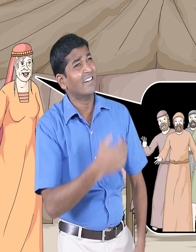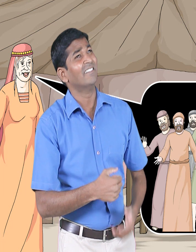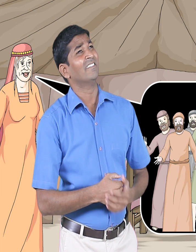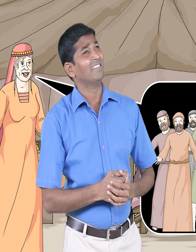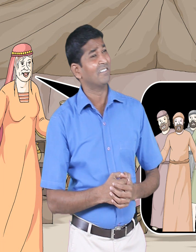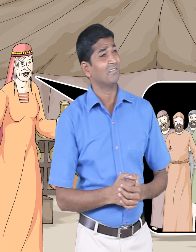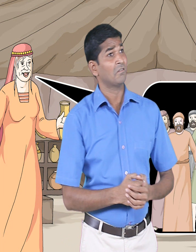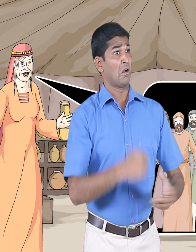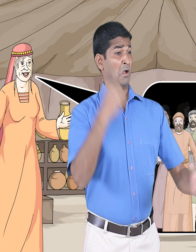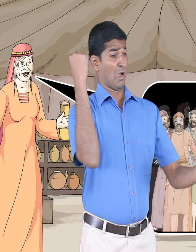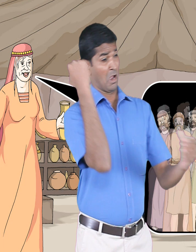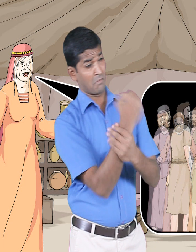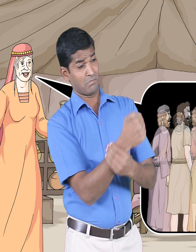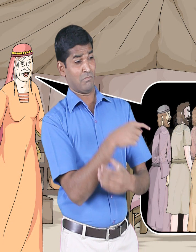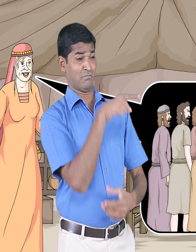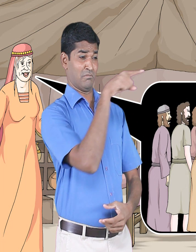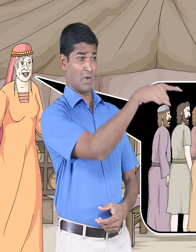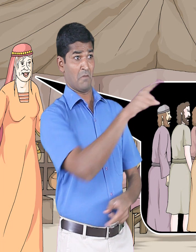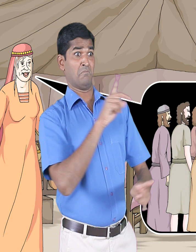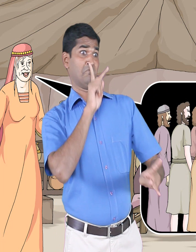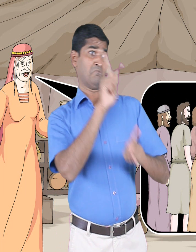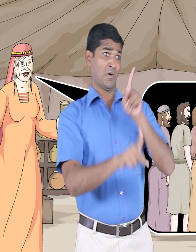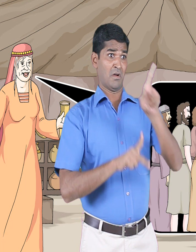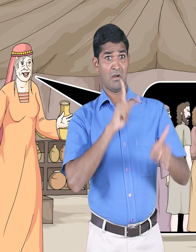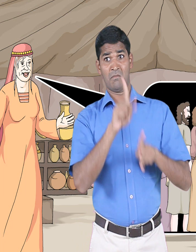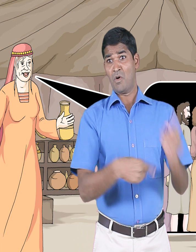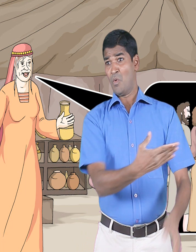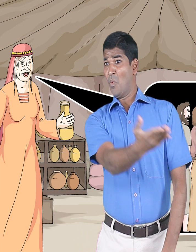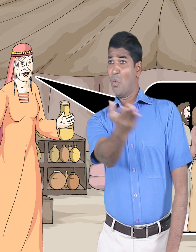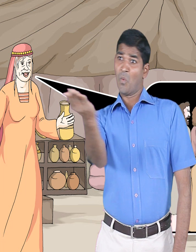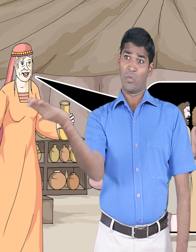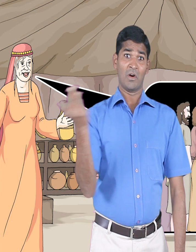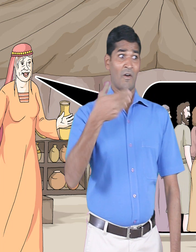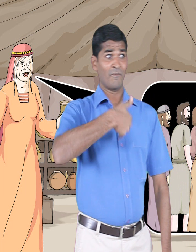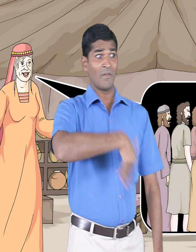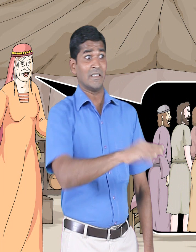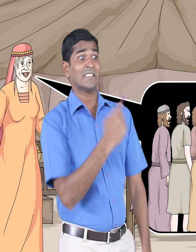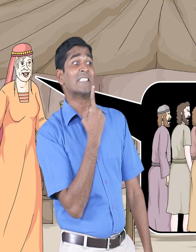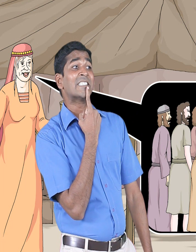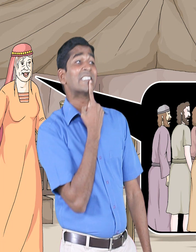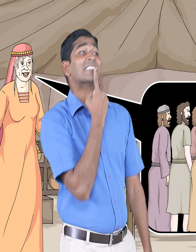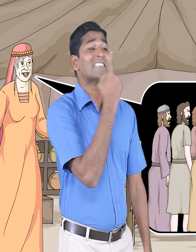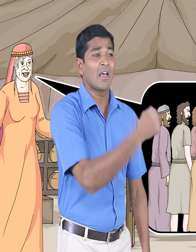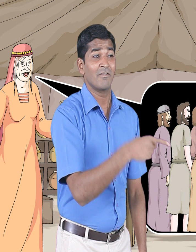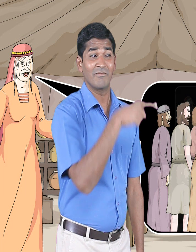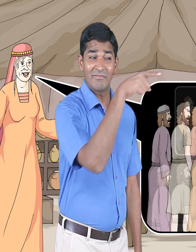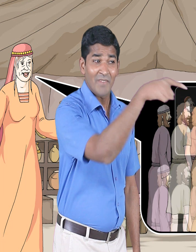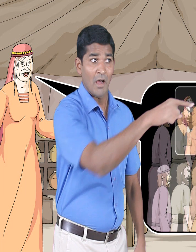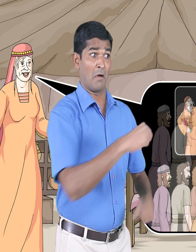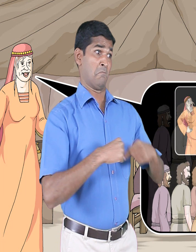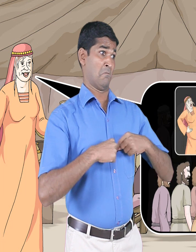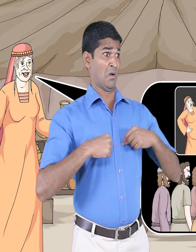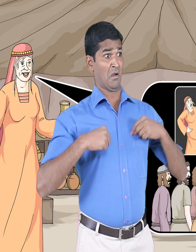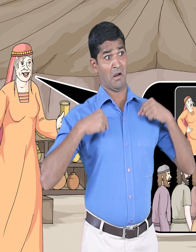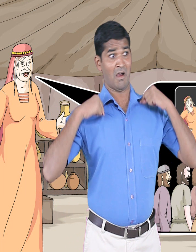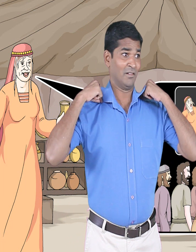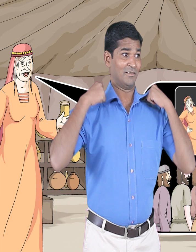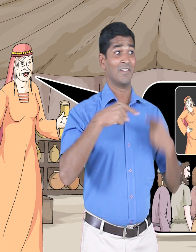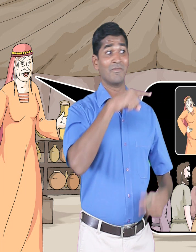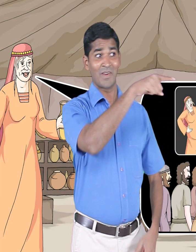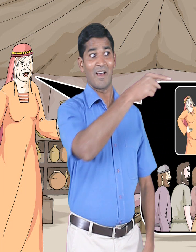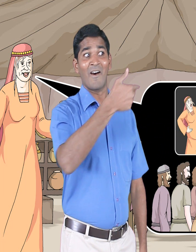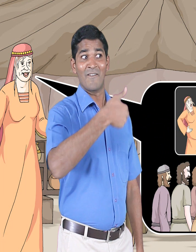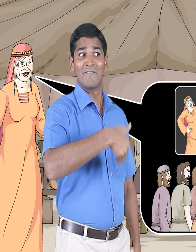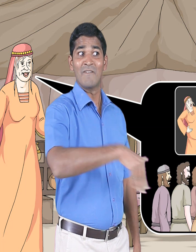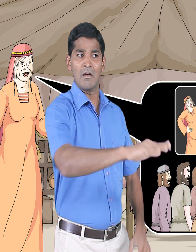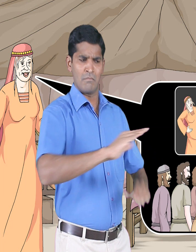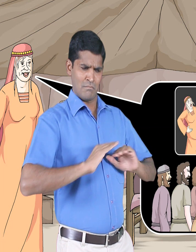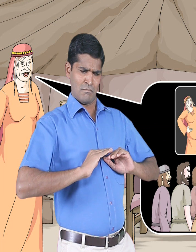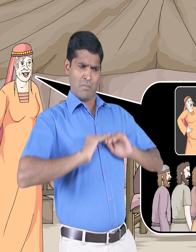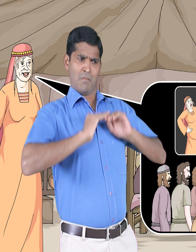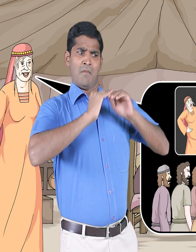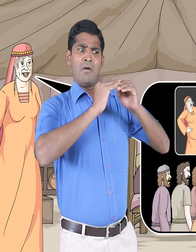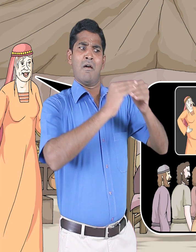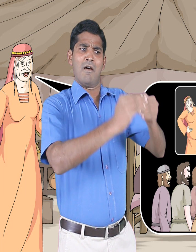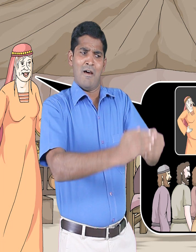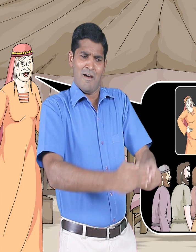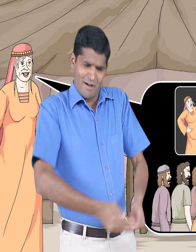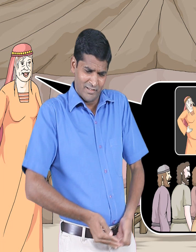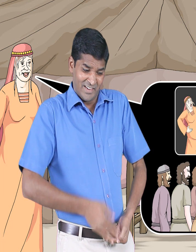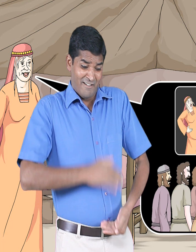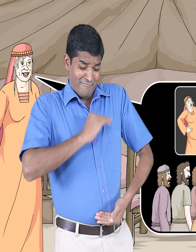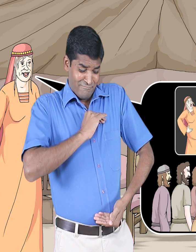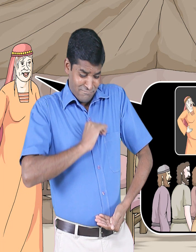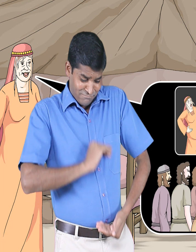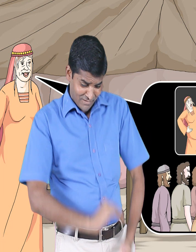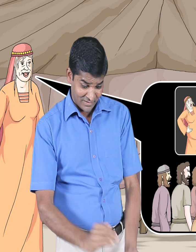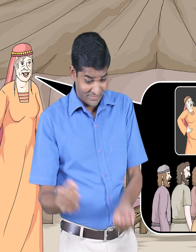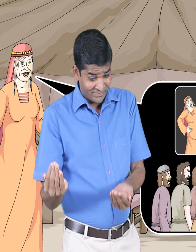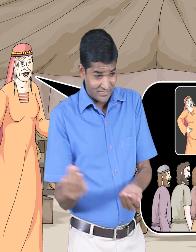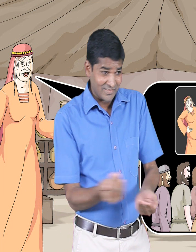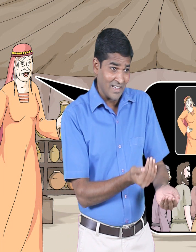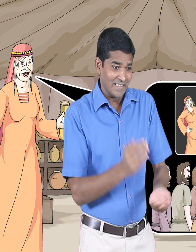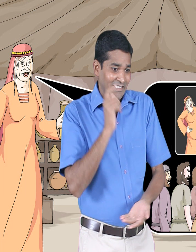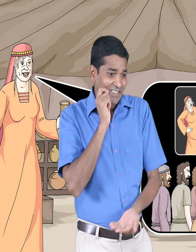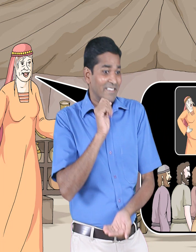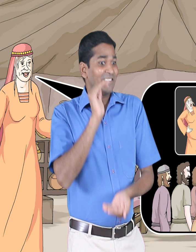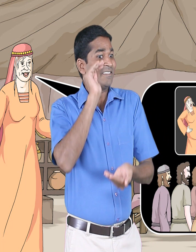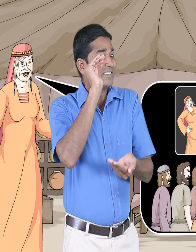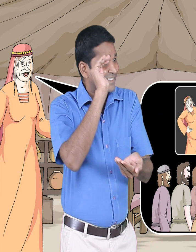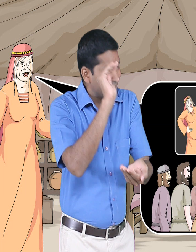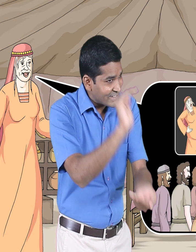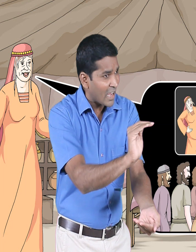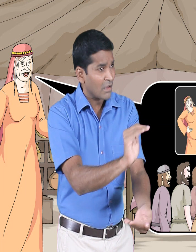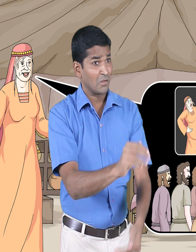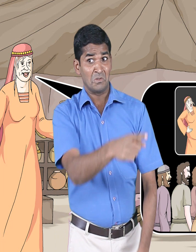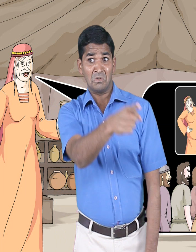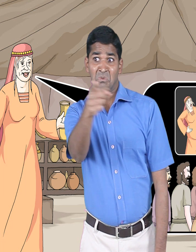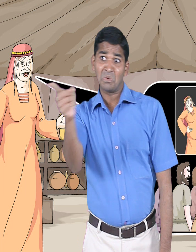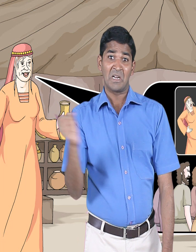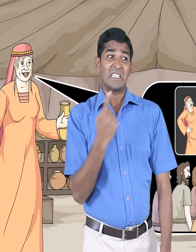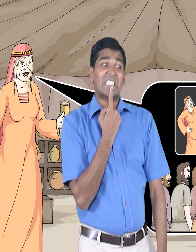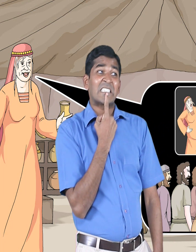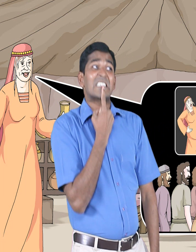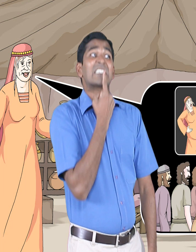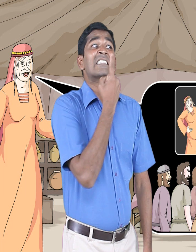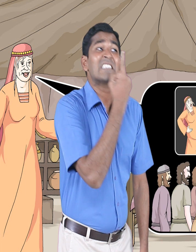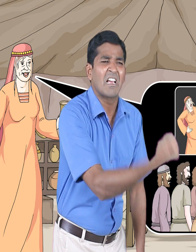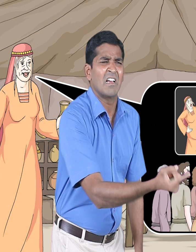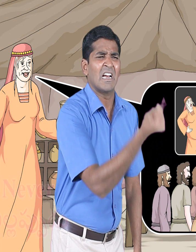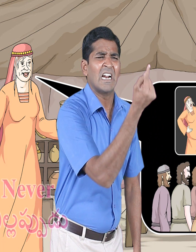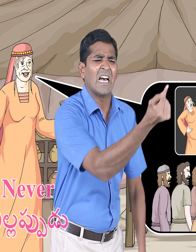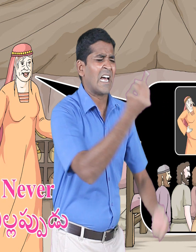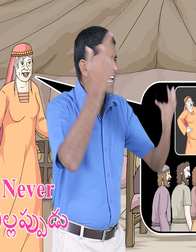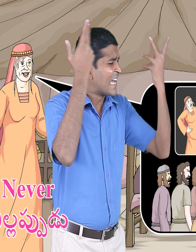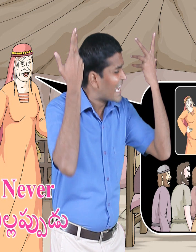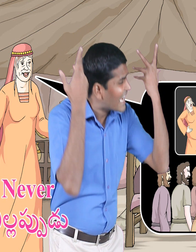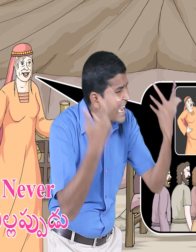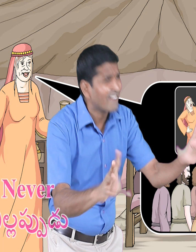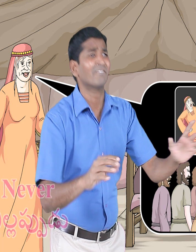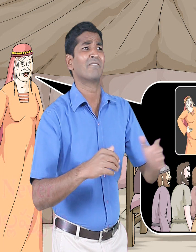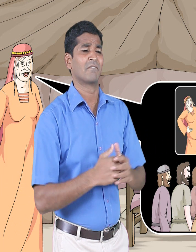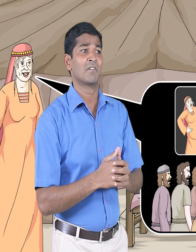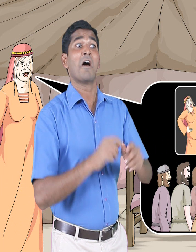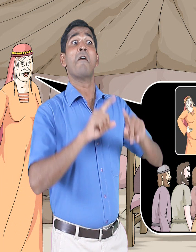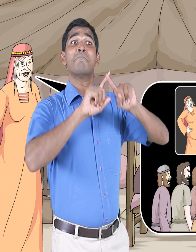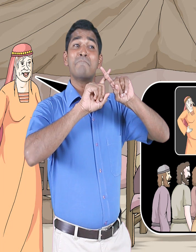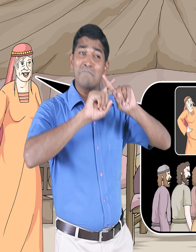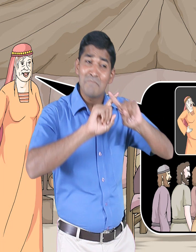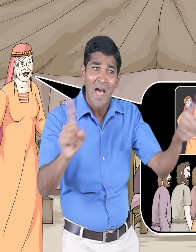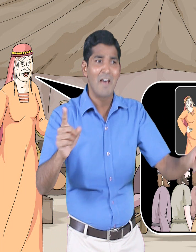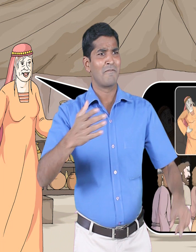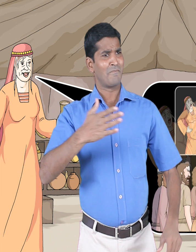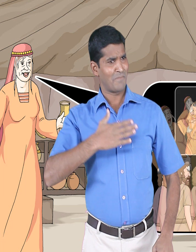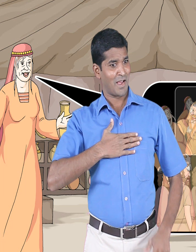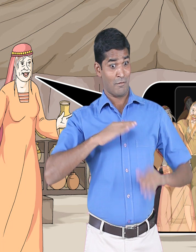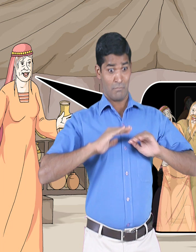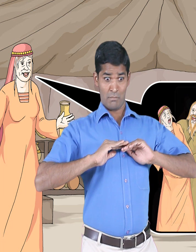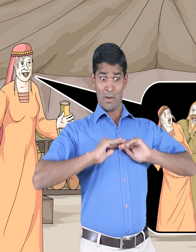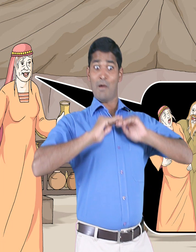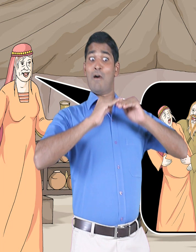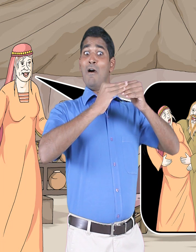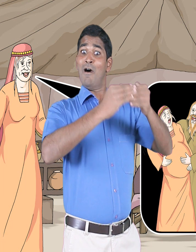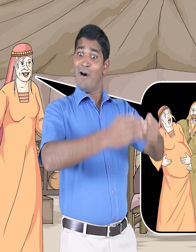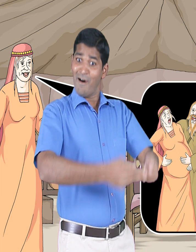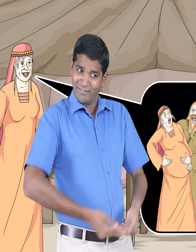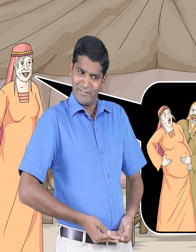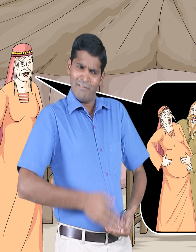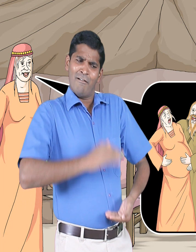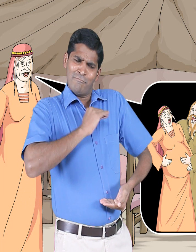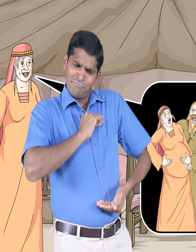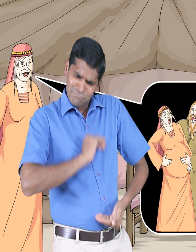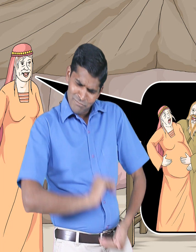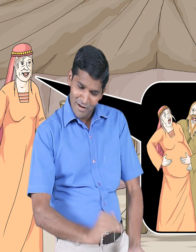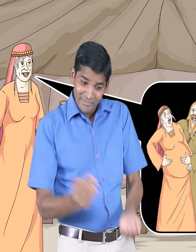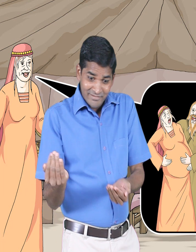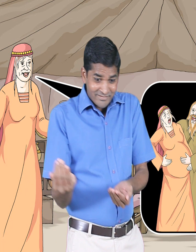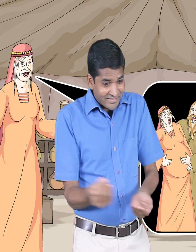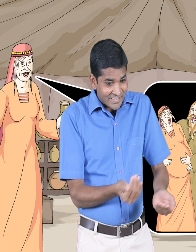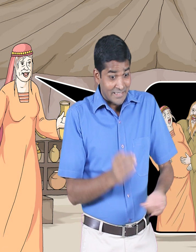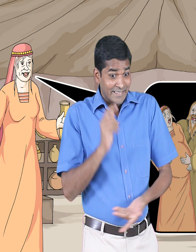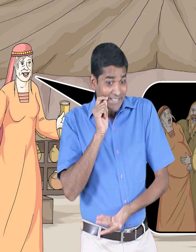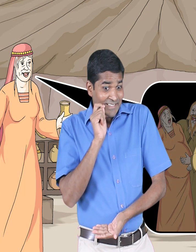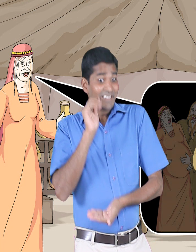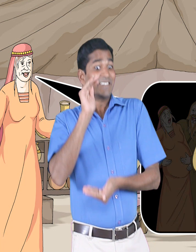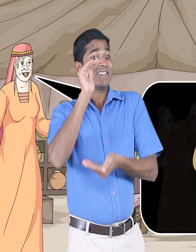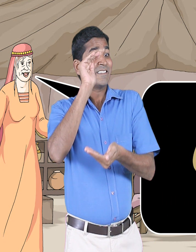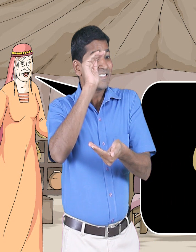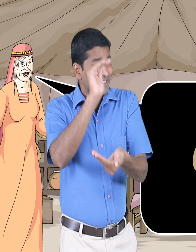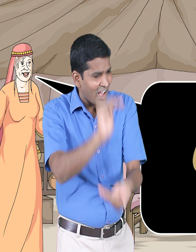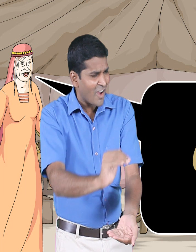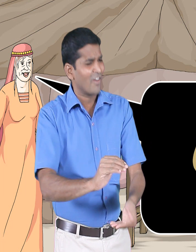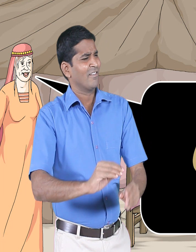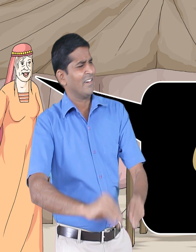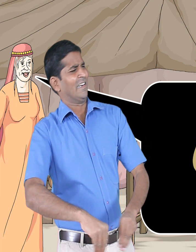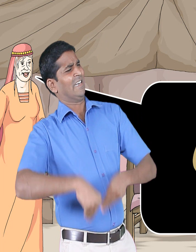She added, “Who would have told Abraham that Sarah would nurse children?